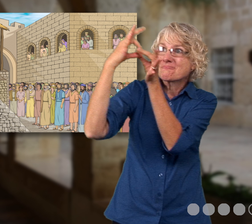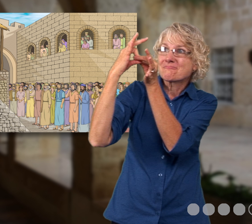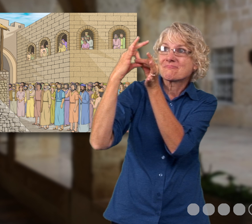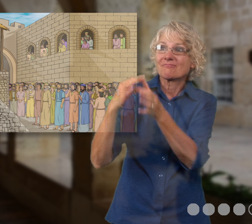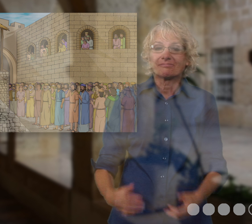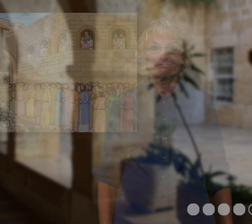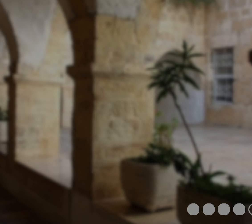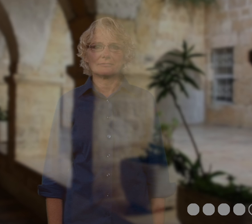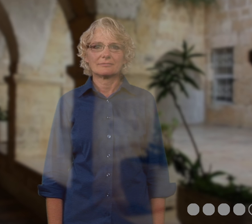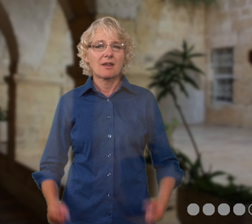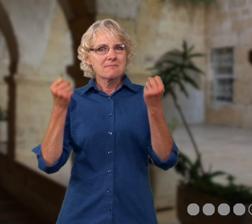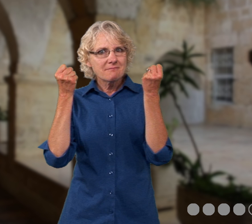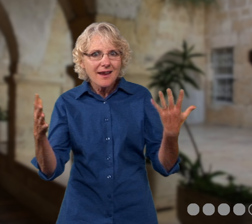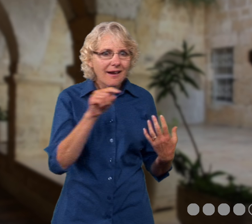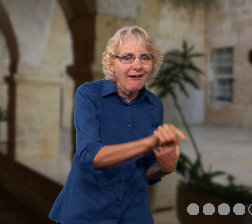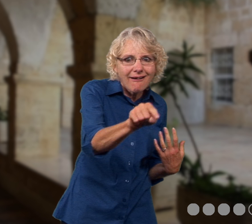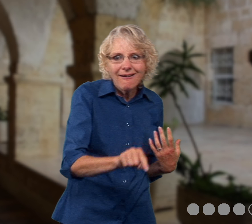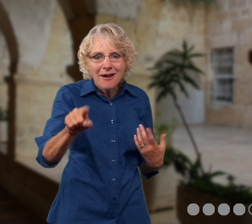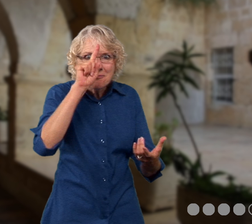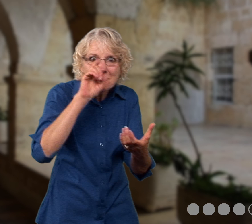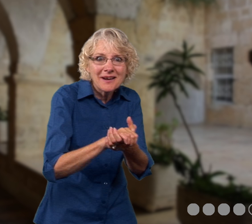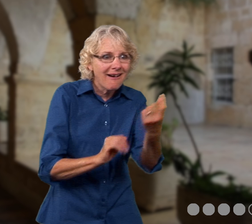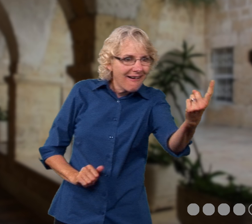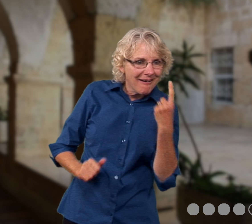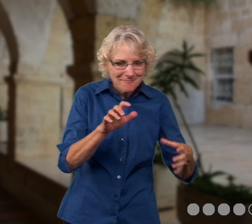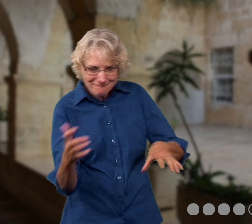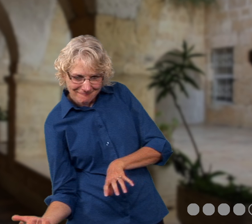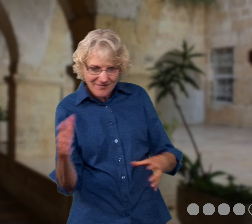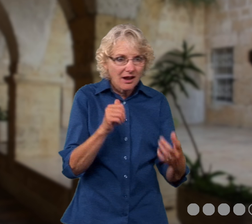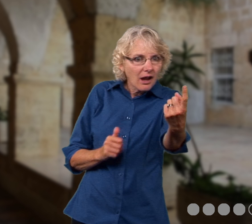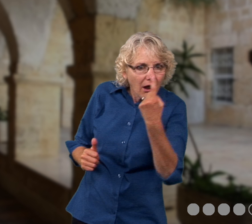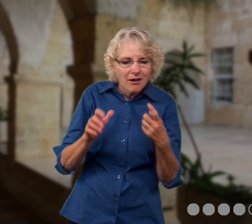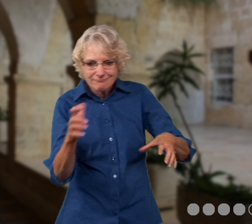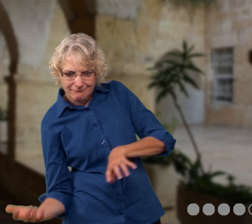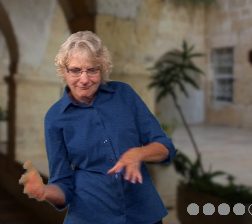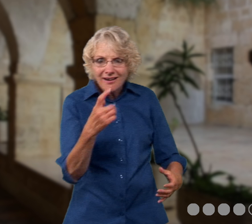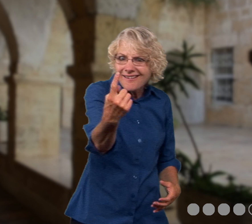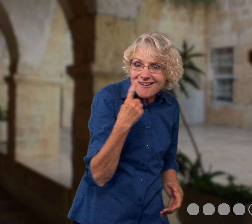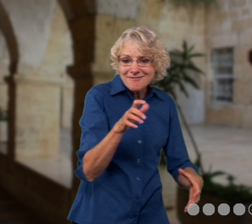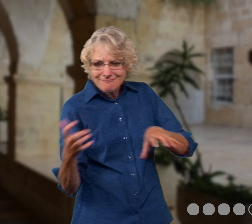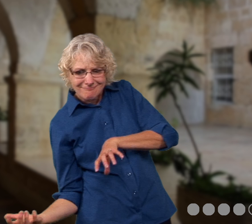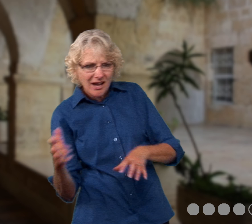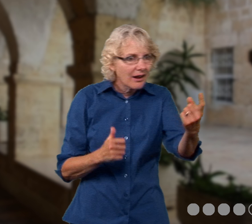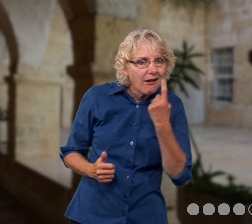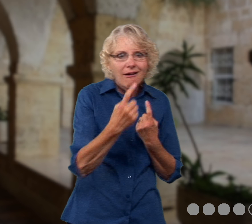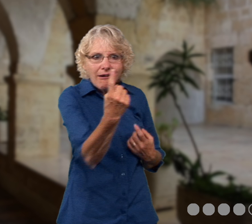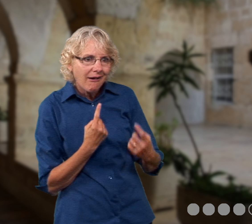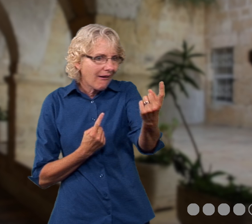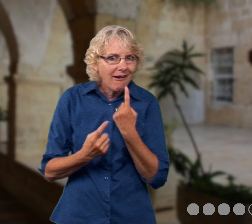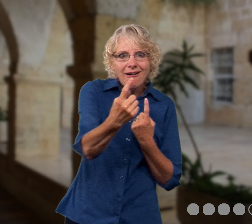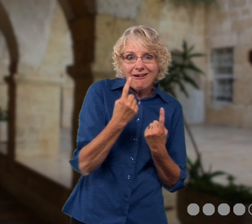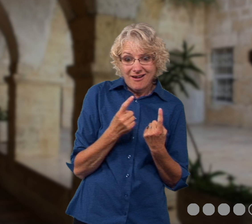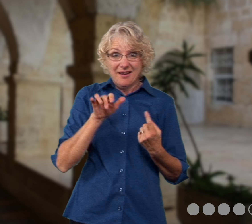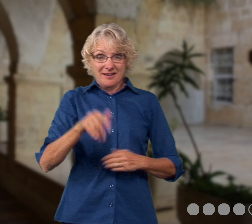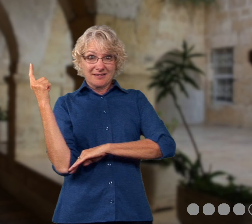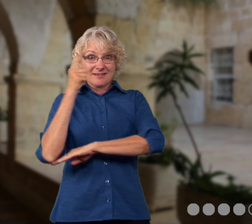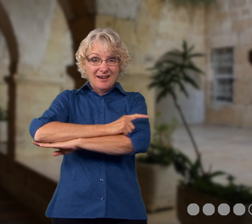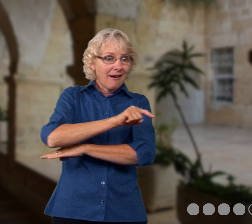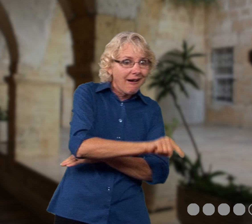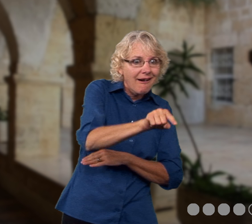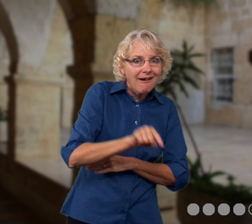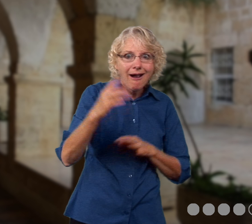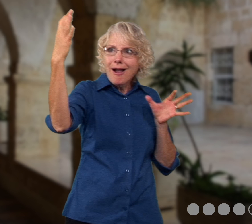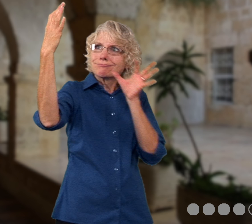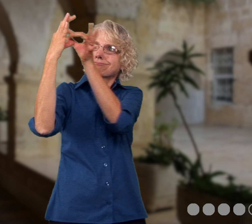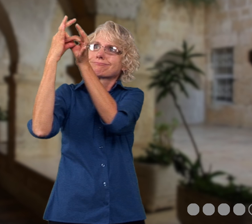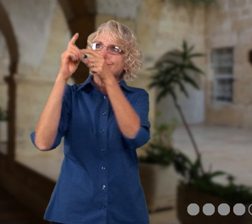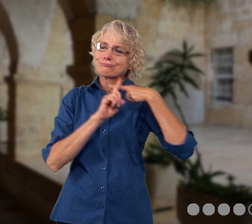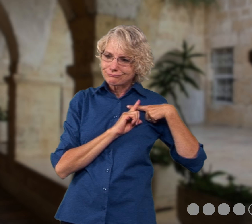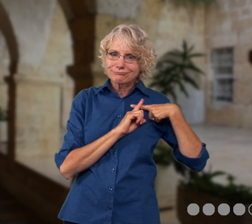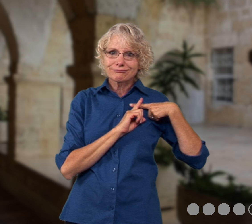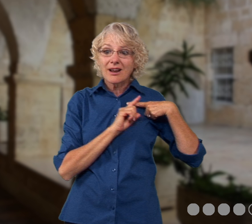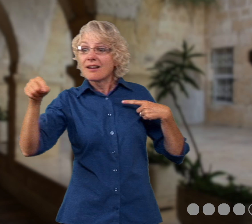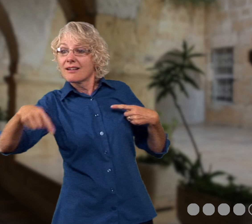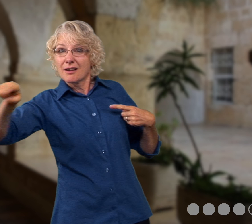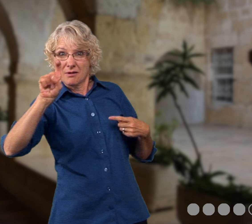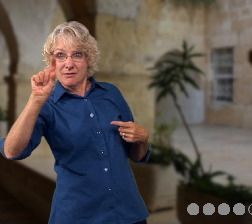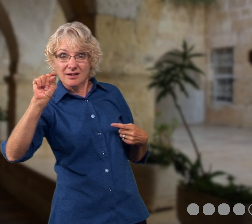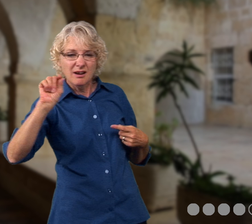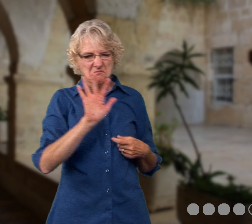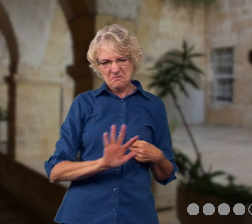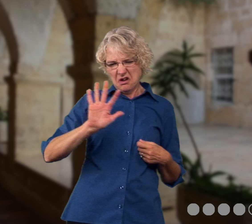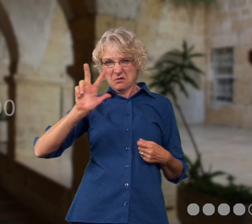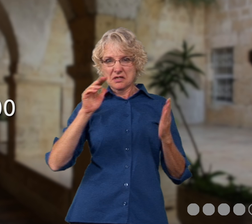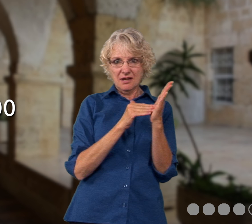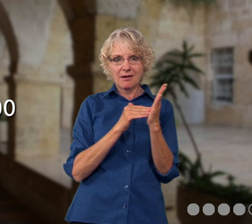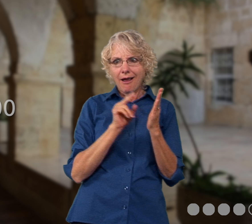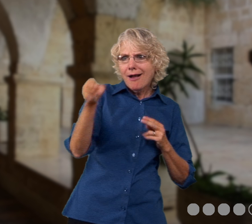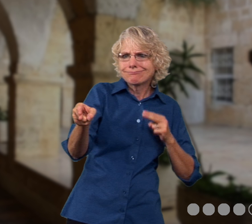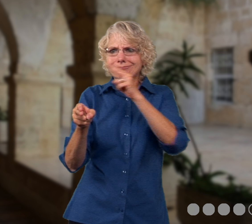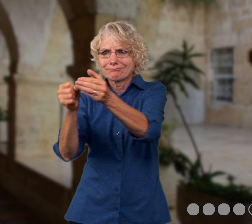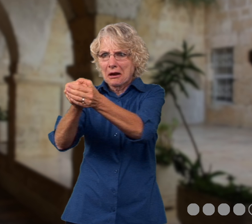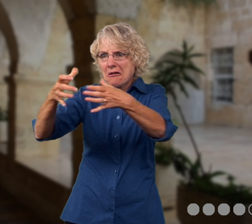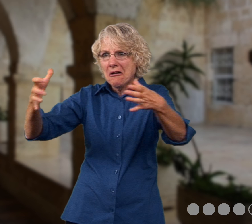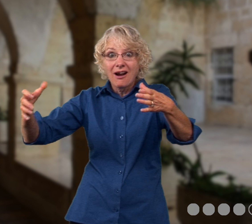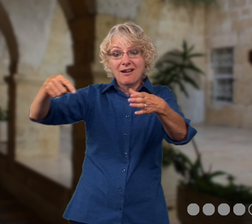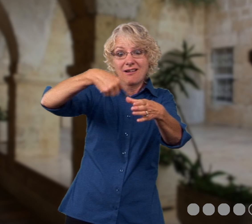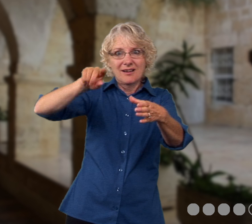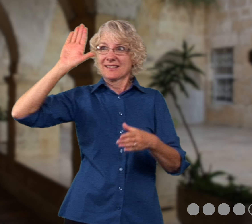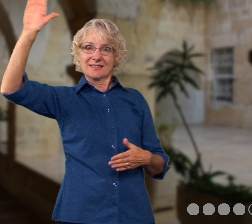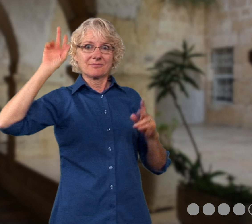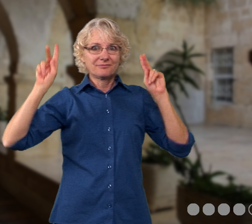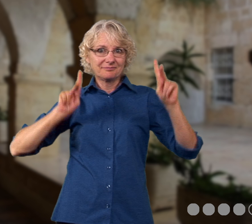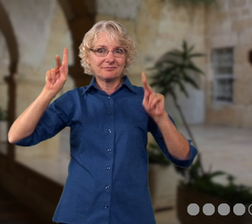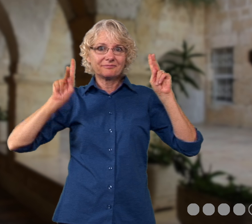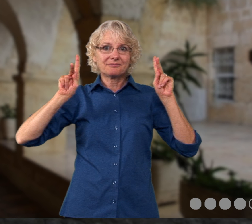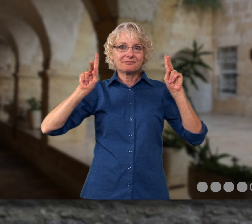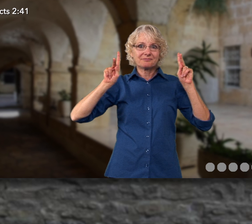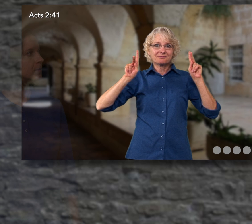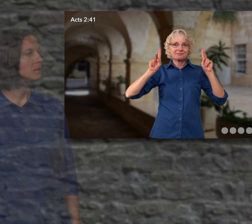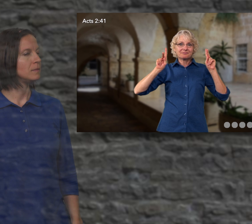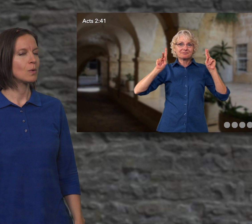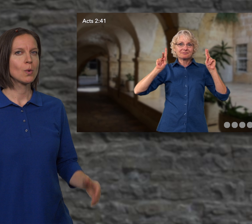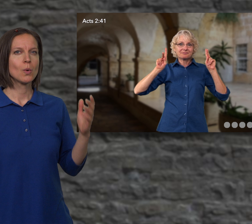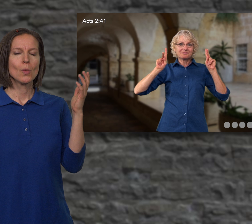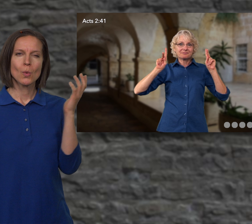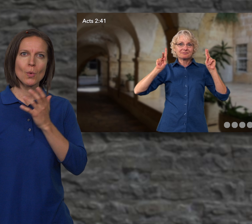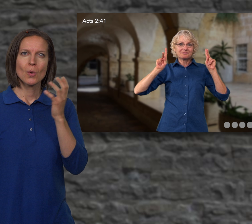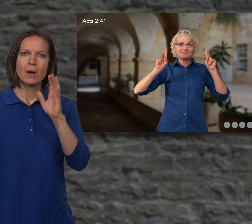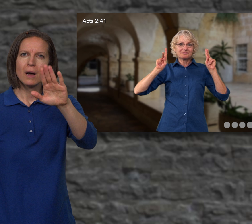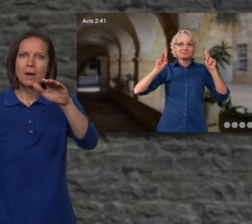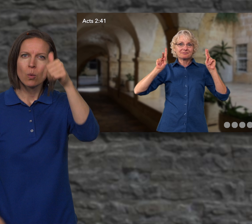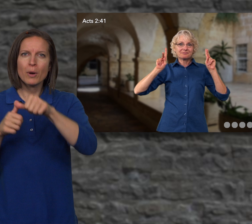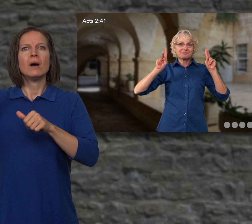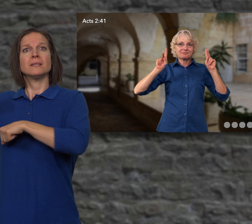Those who embraced his message were baptized, and about three thousand were added to the believers that day.